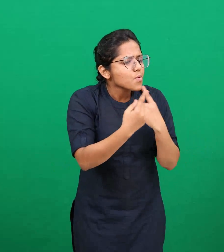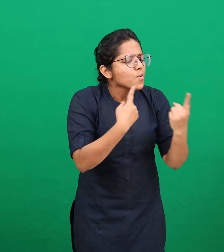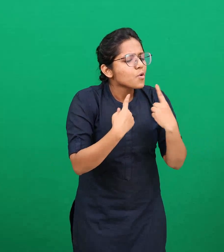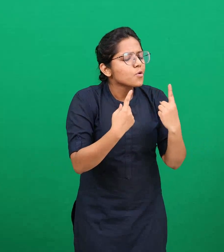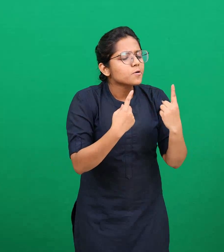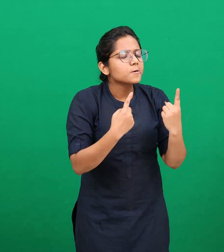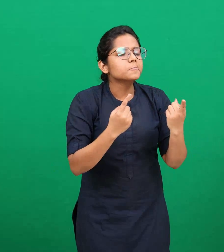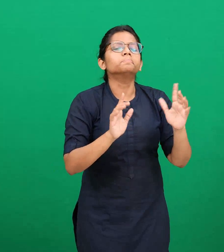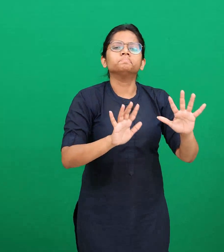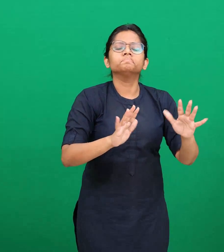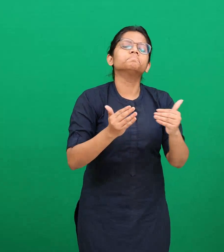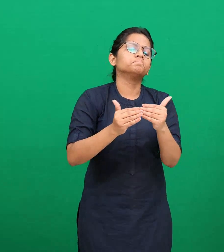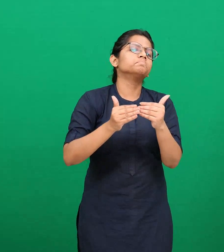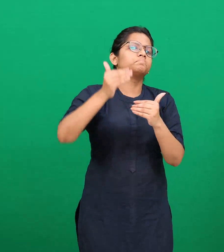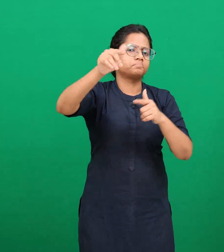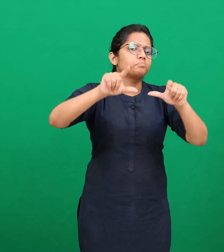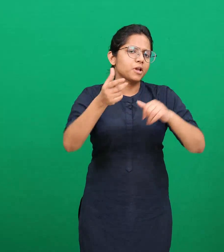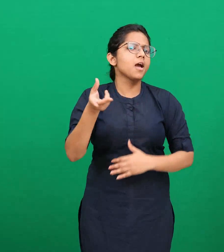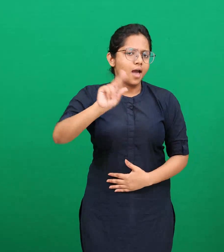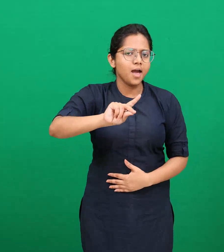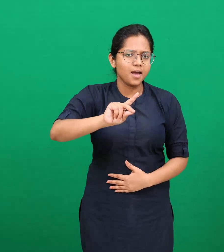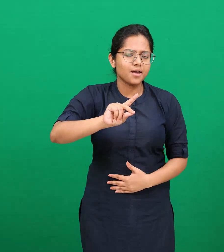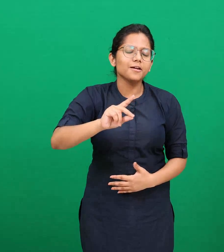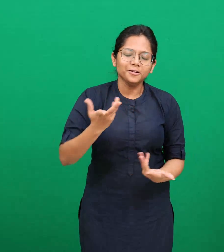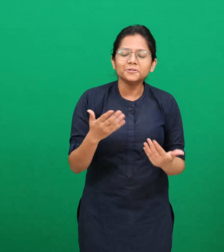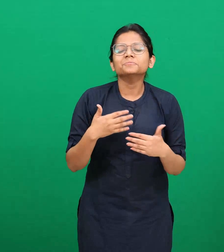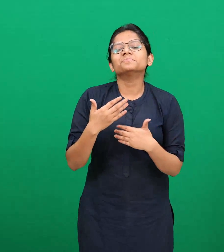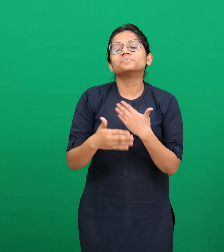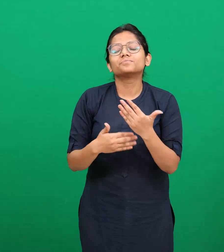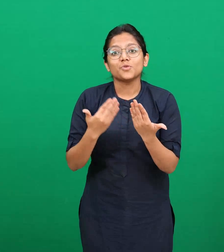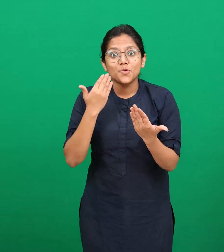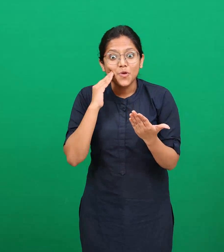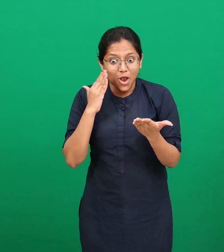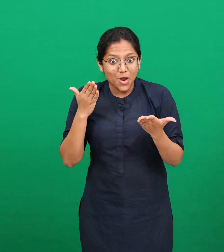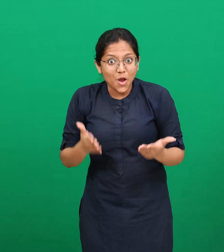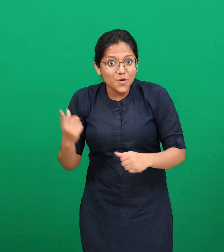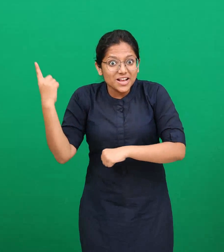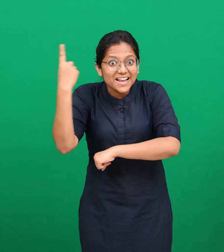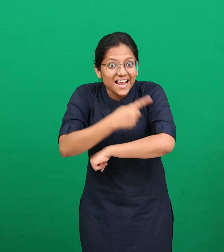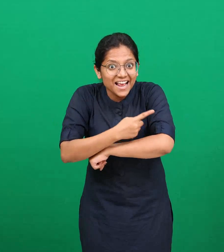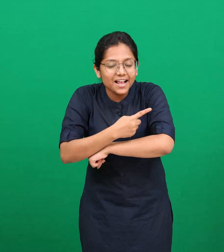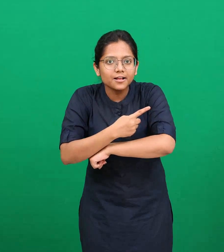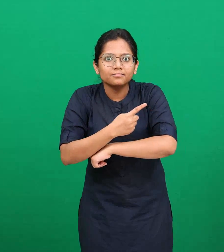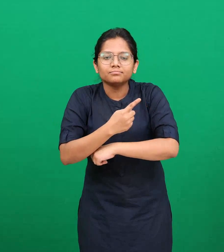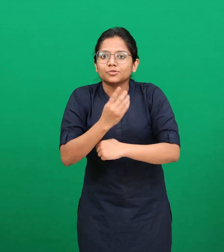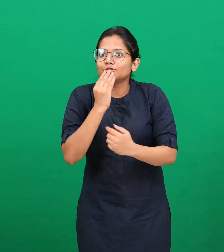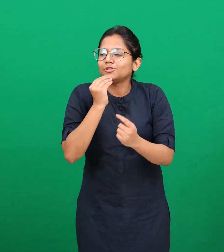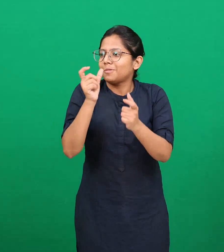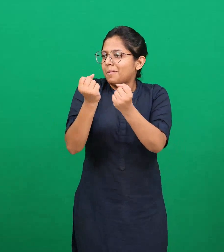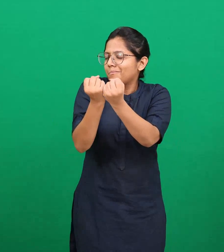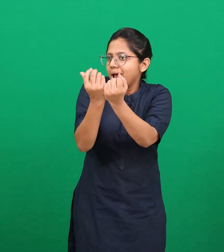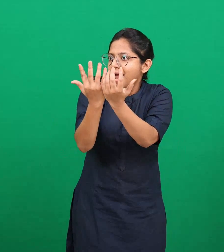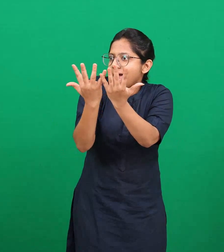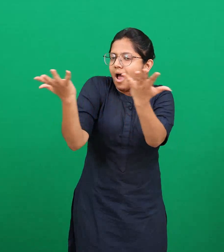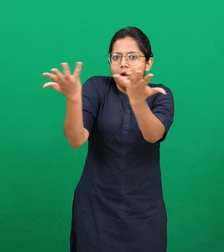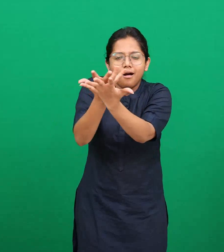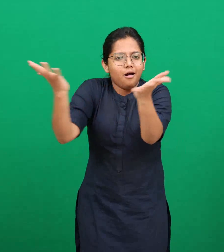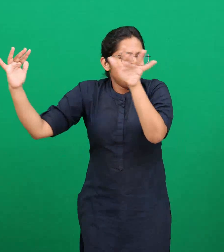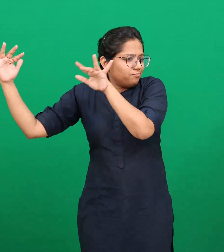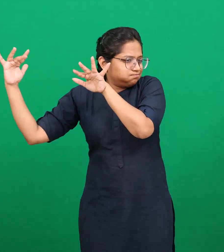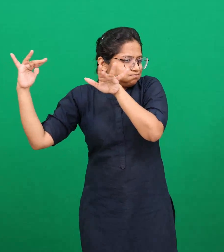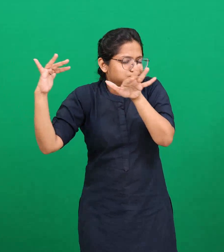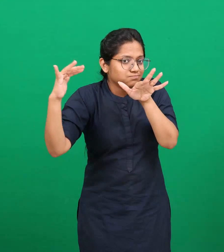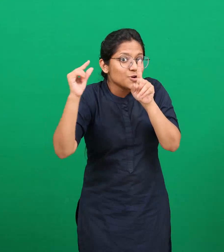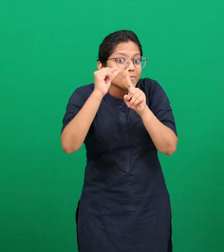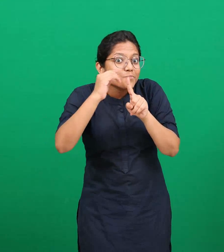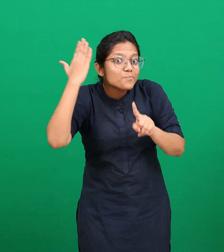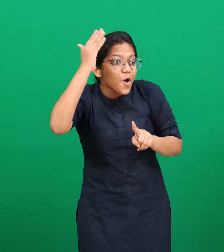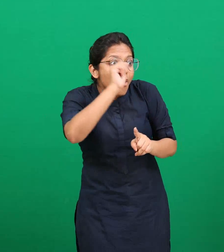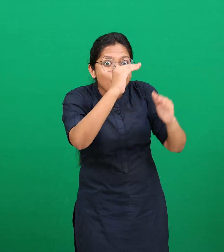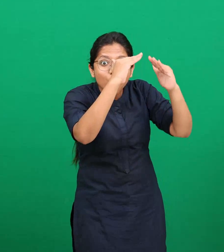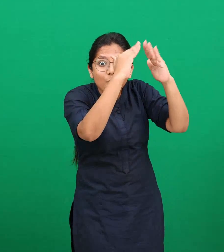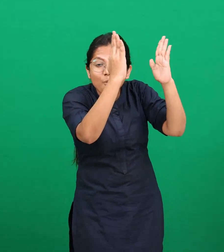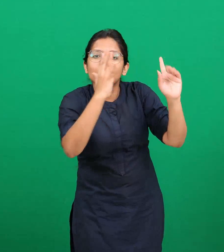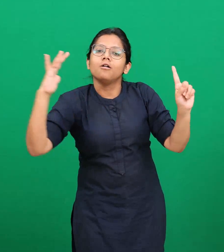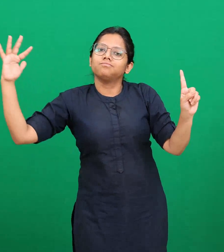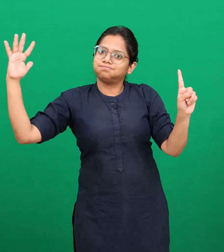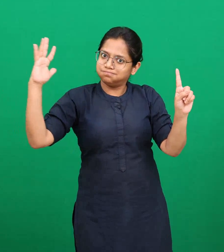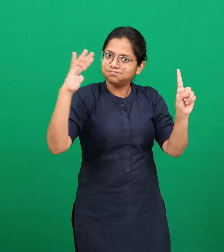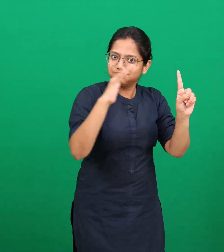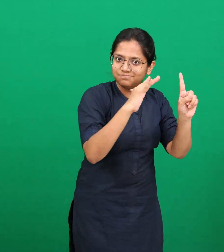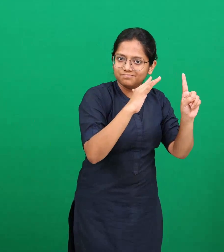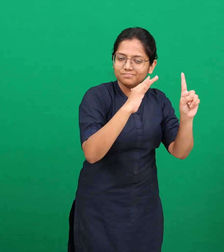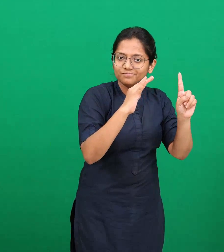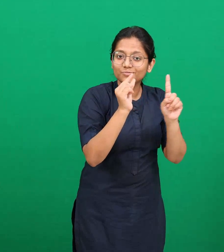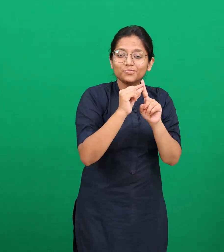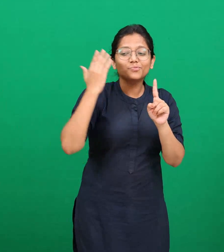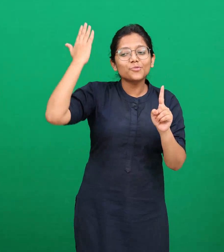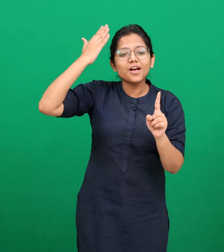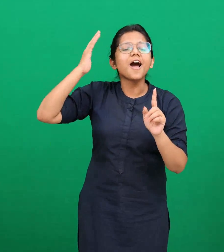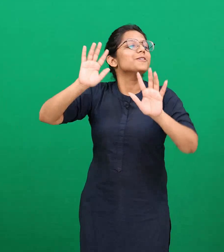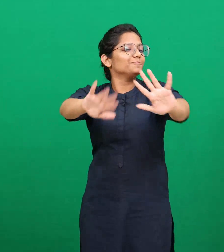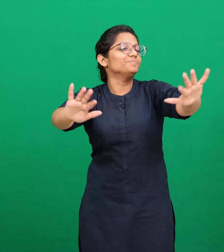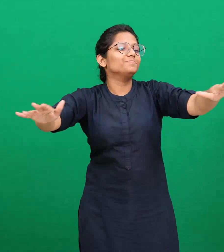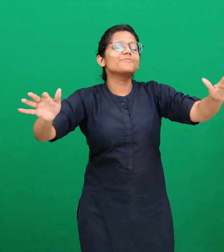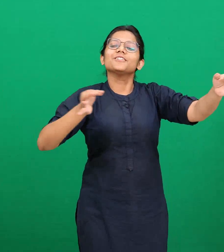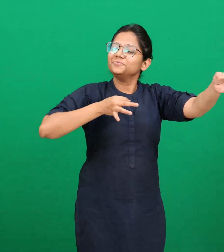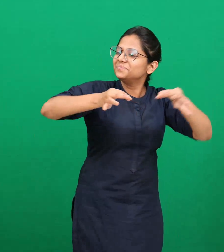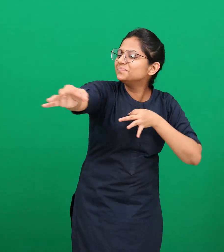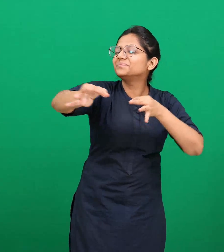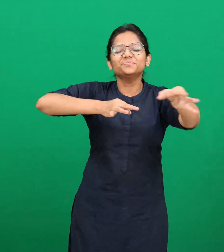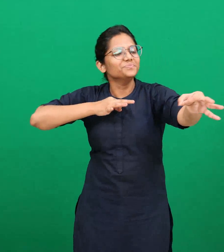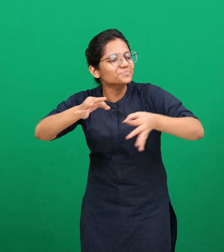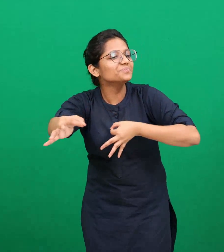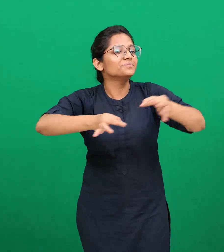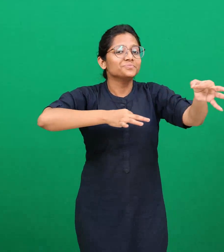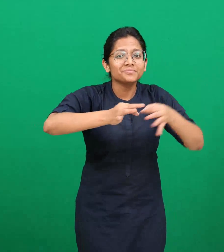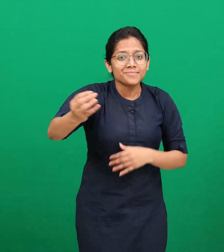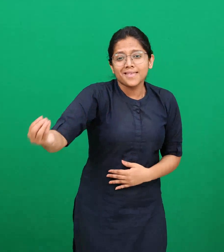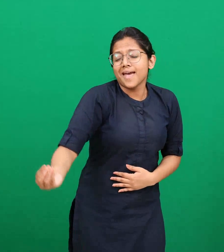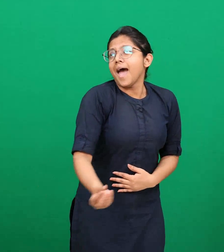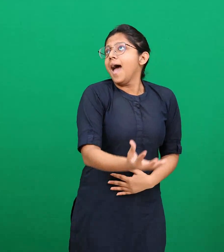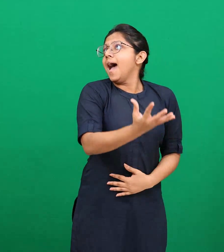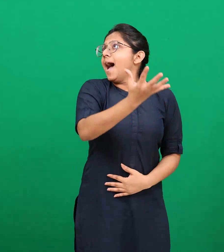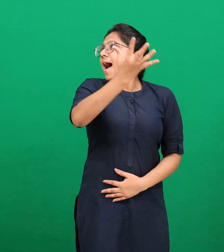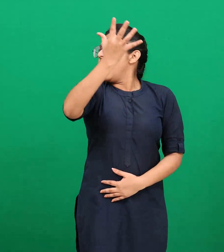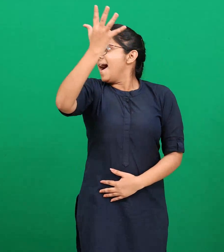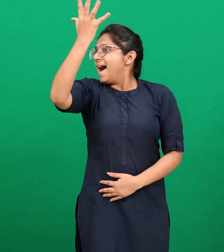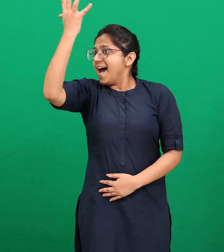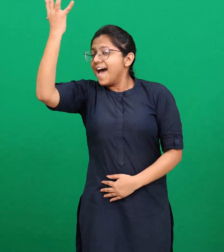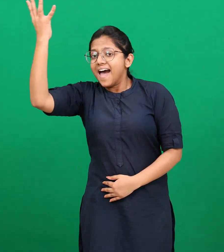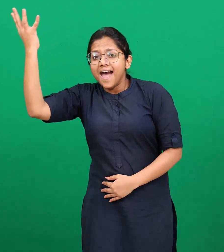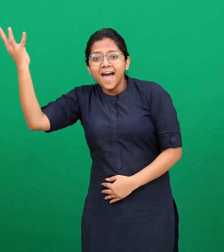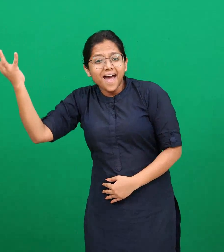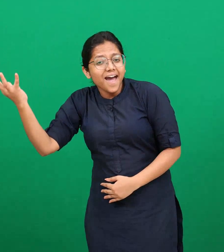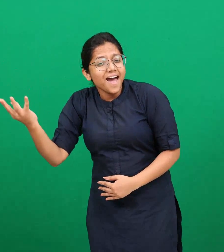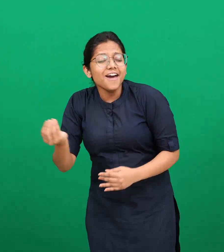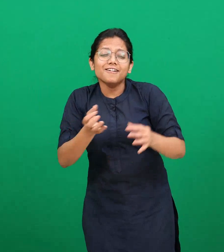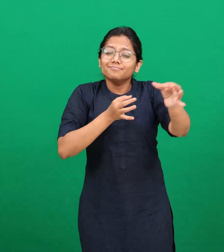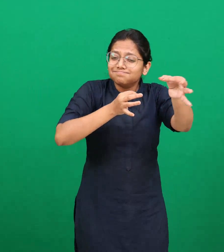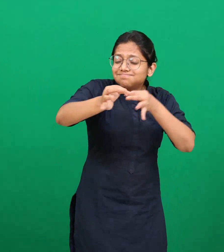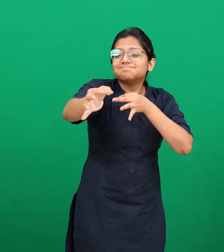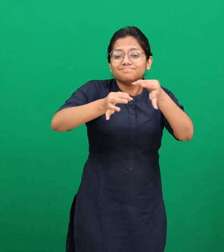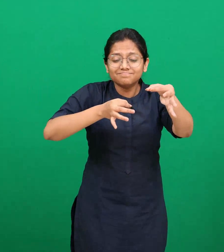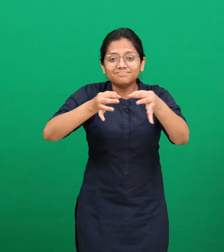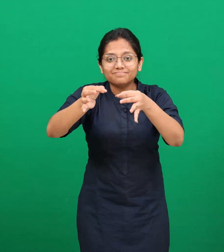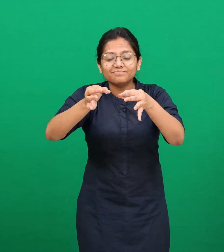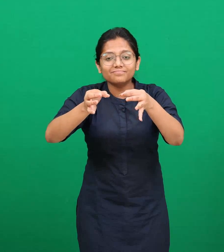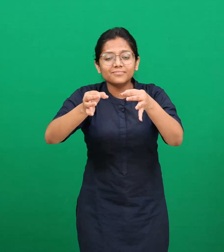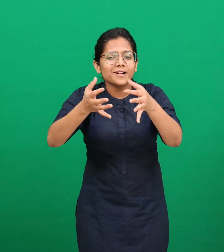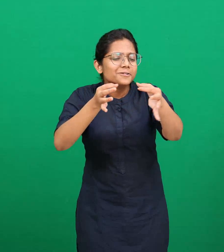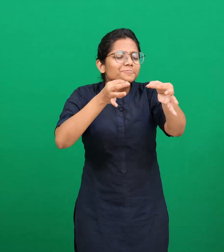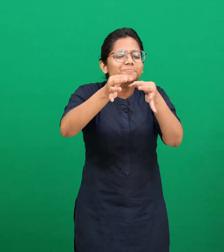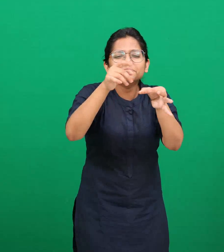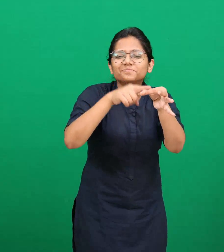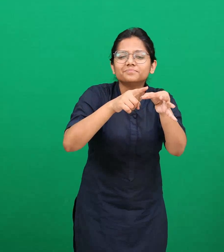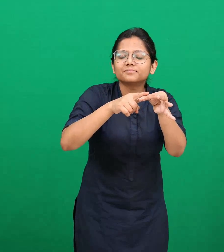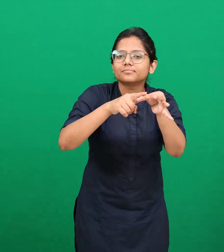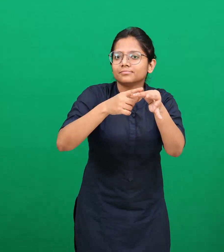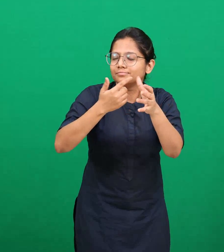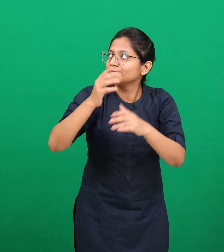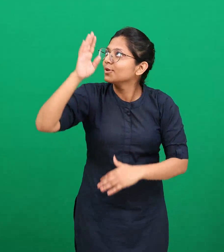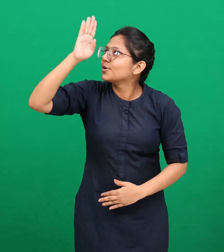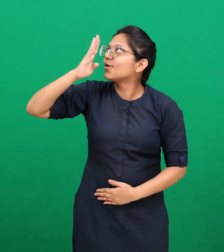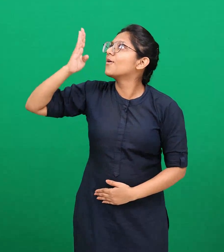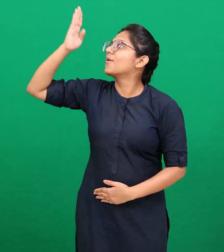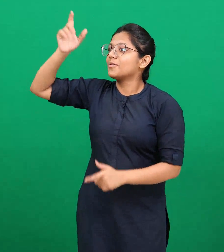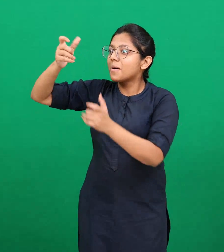So they set a day to meet with Paul, and many people came to the place he was staying.